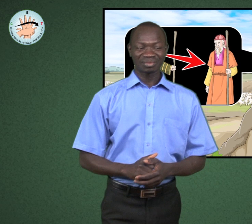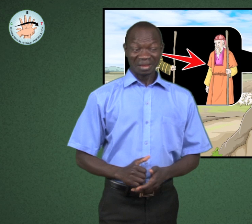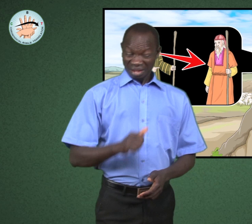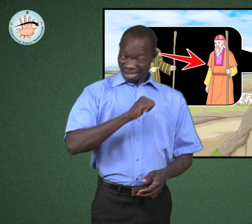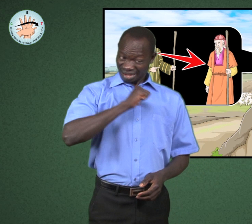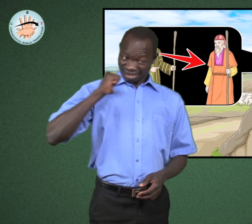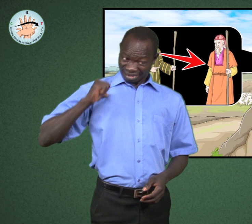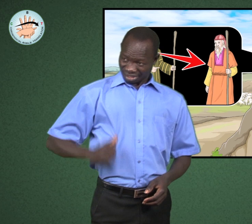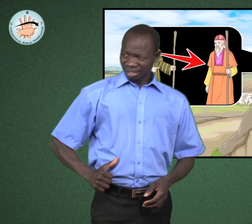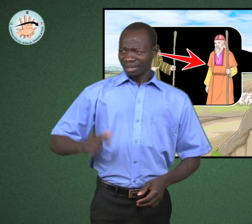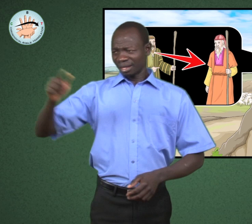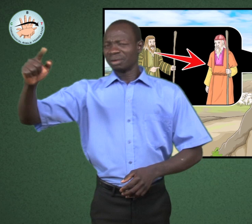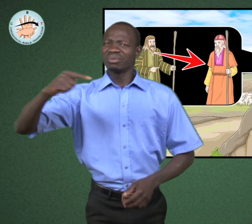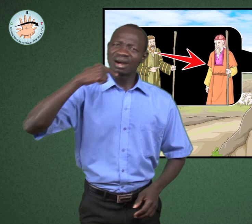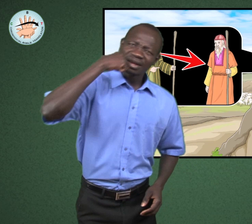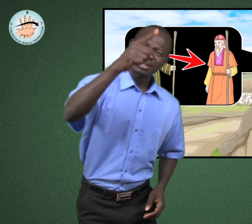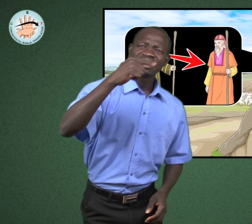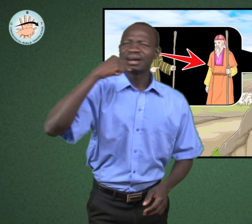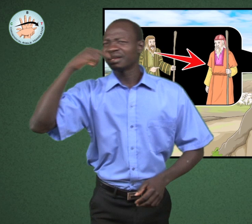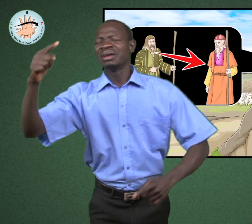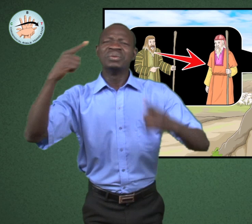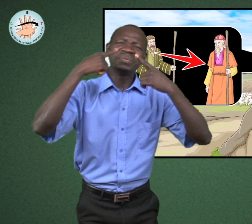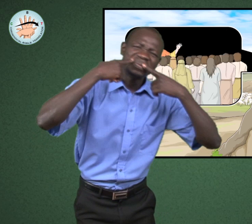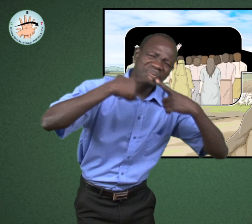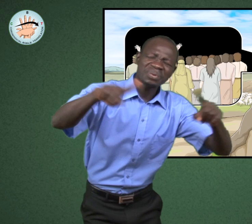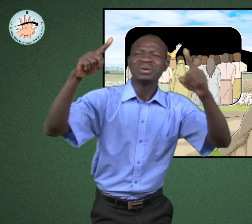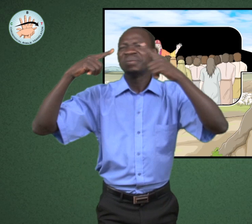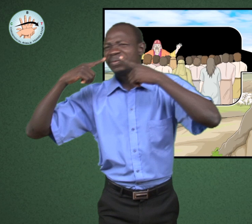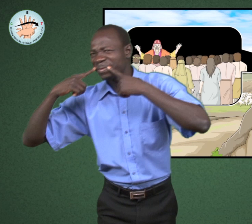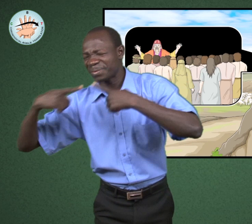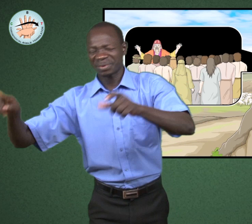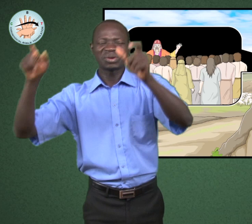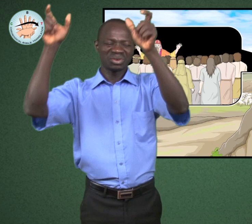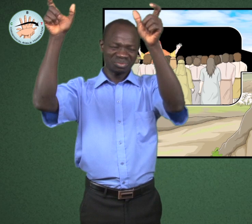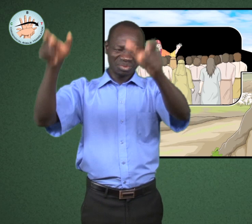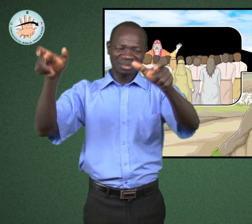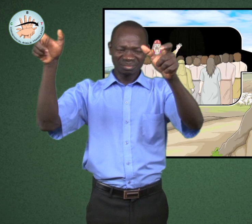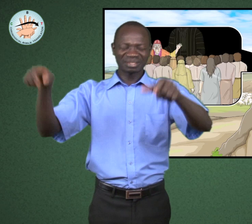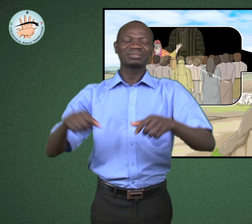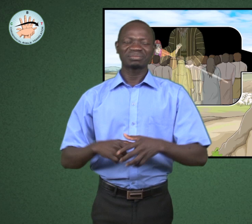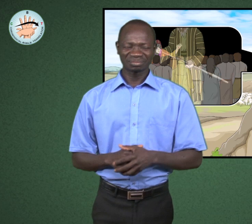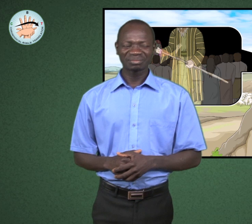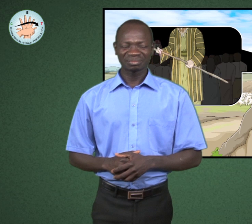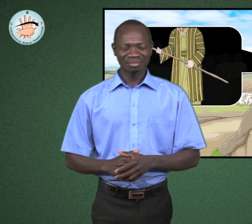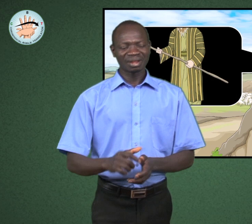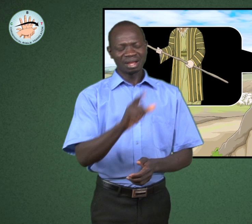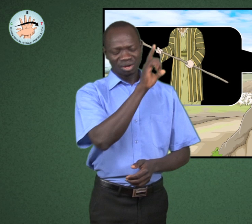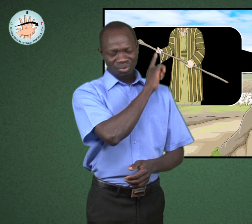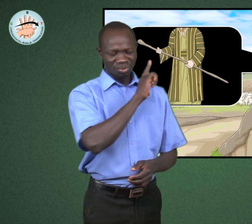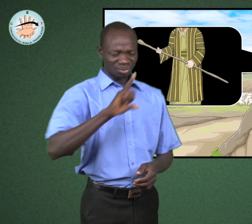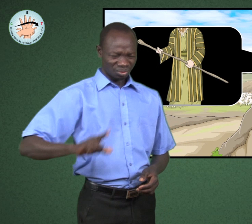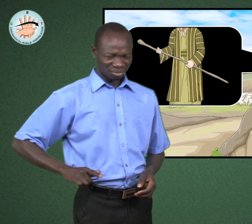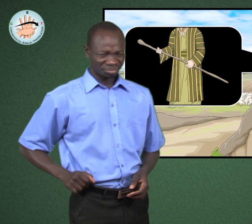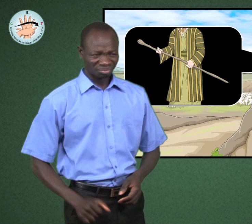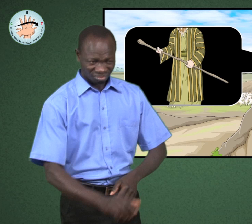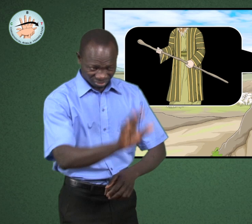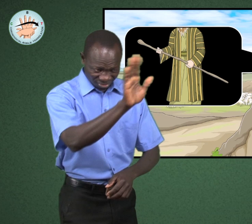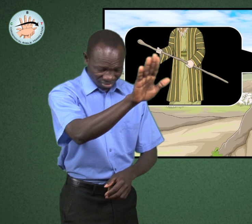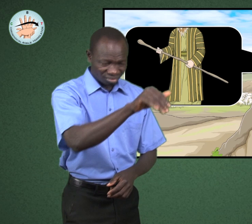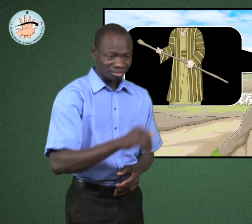He will speak to the people for you. He will be your spokesman, and it will be as if you were God to him.